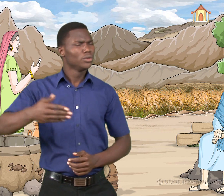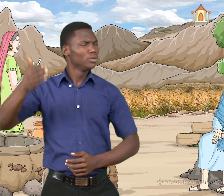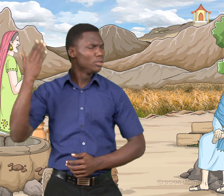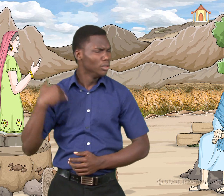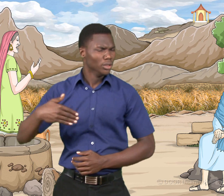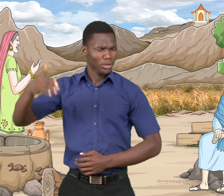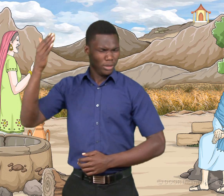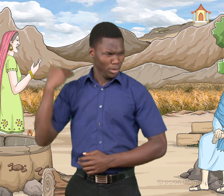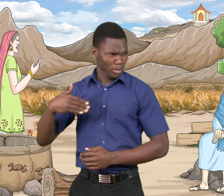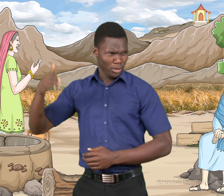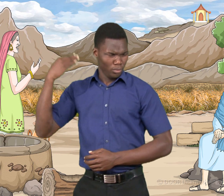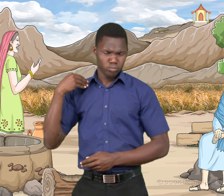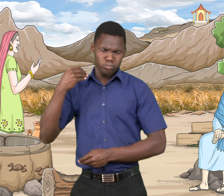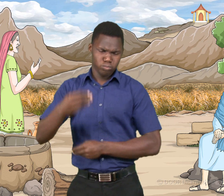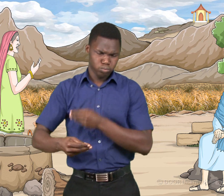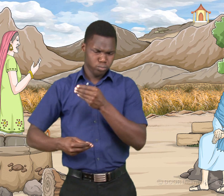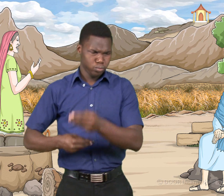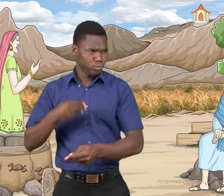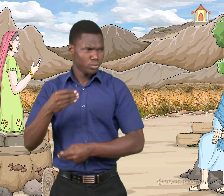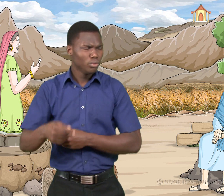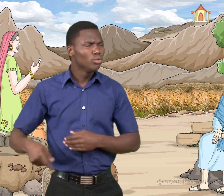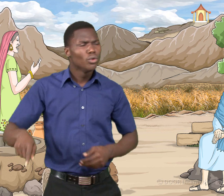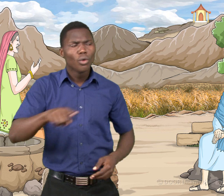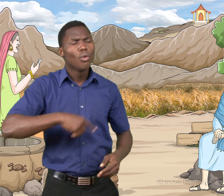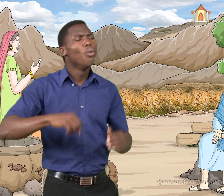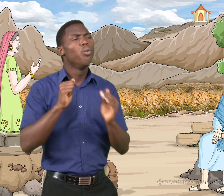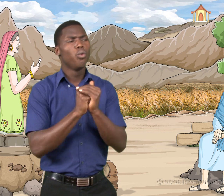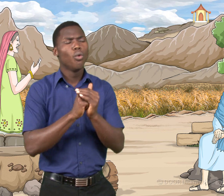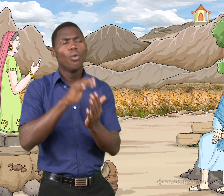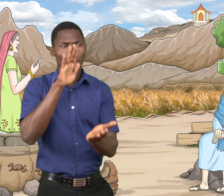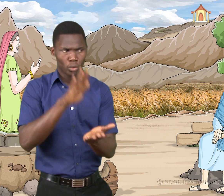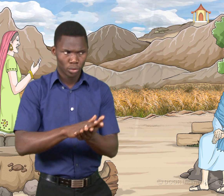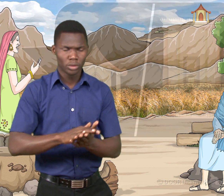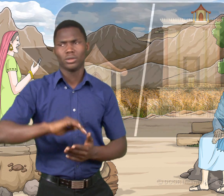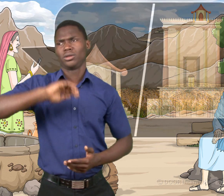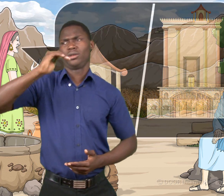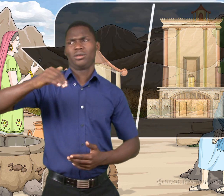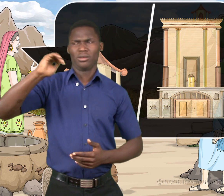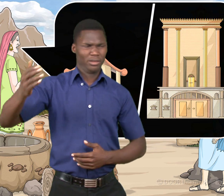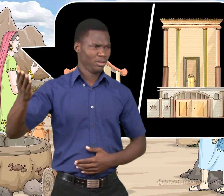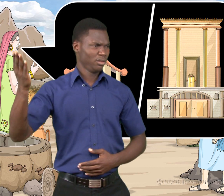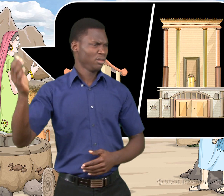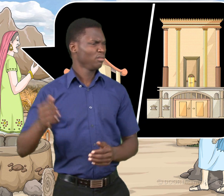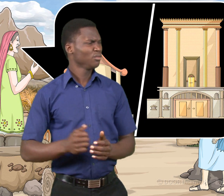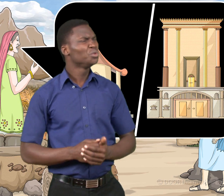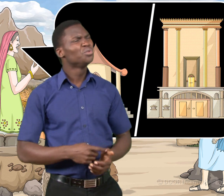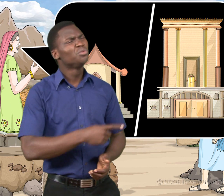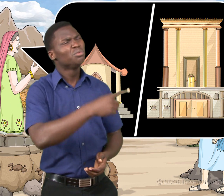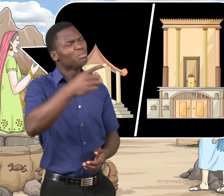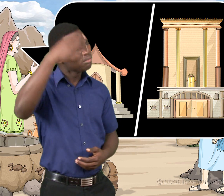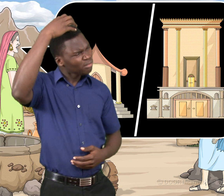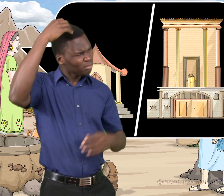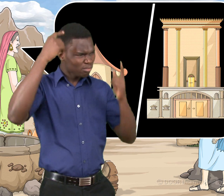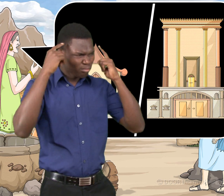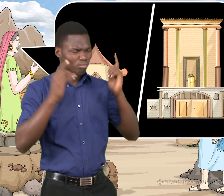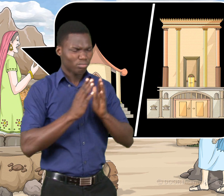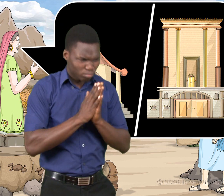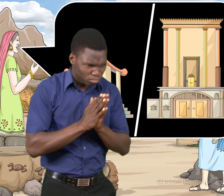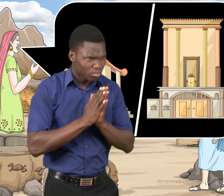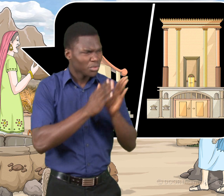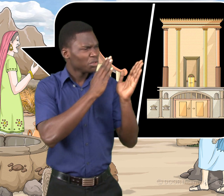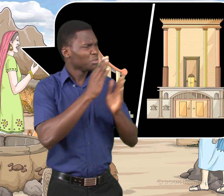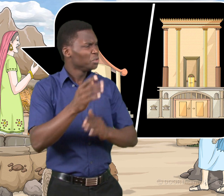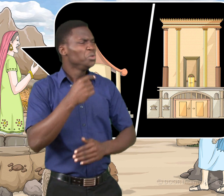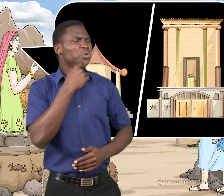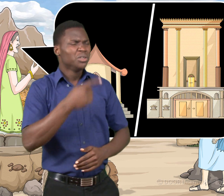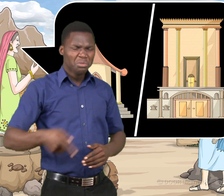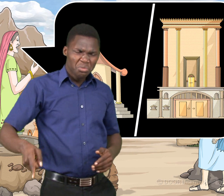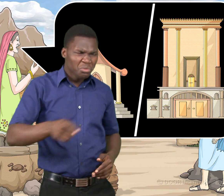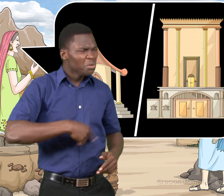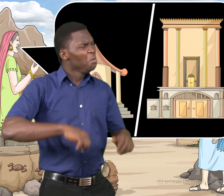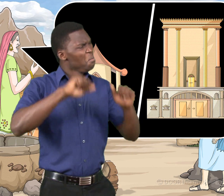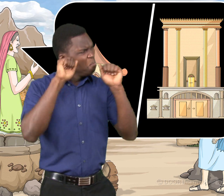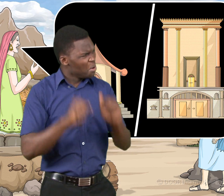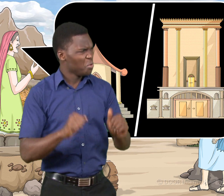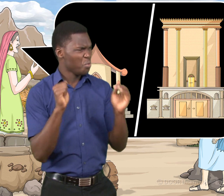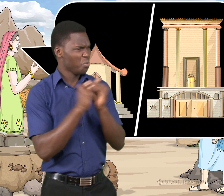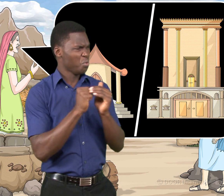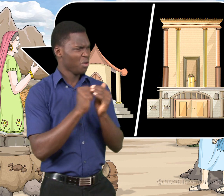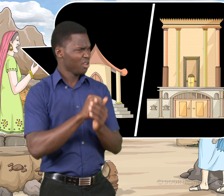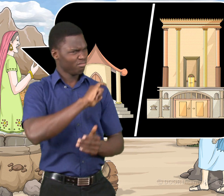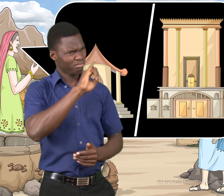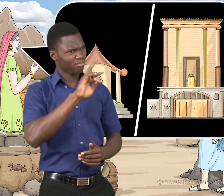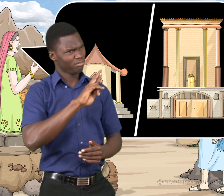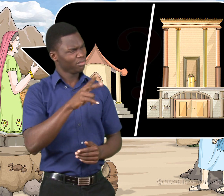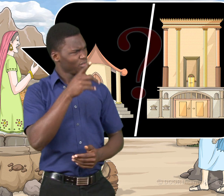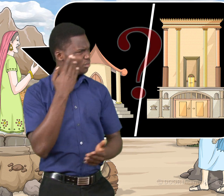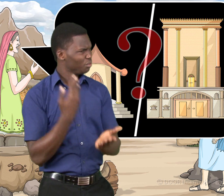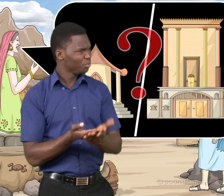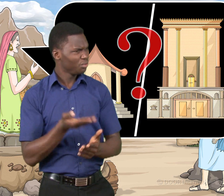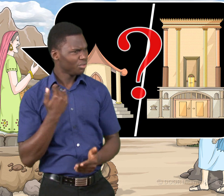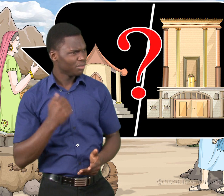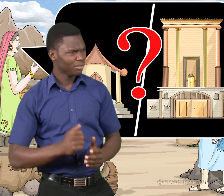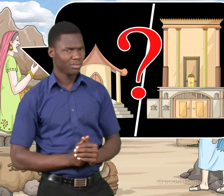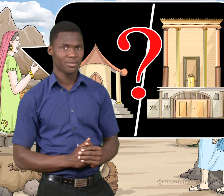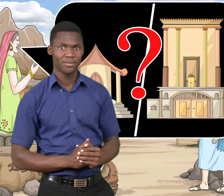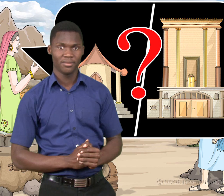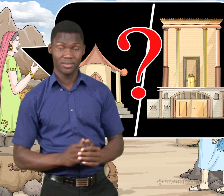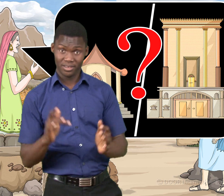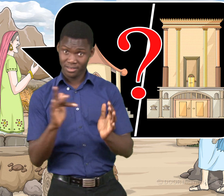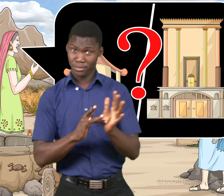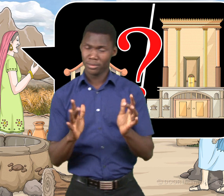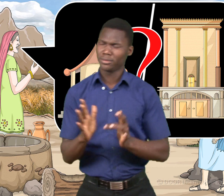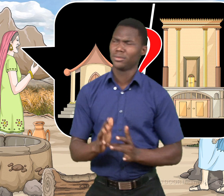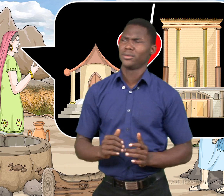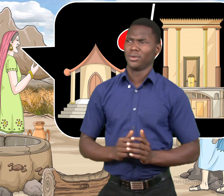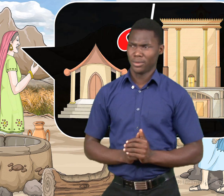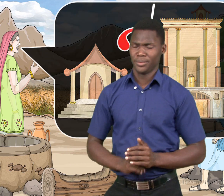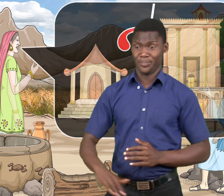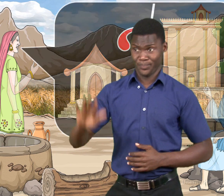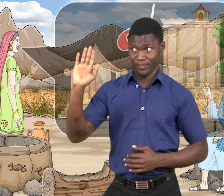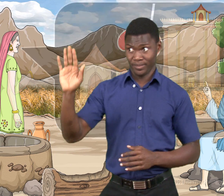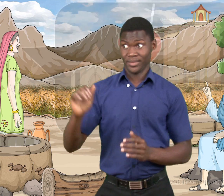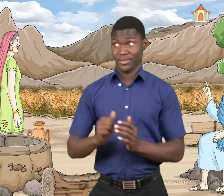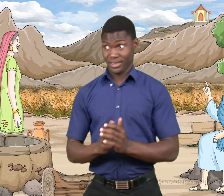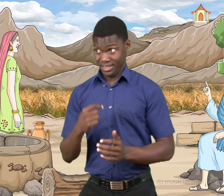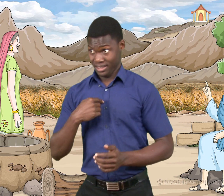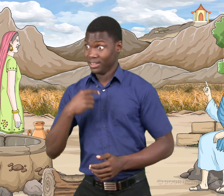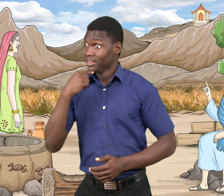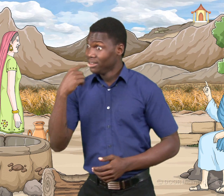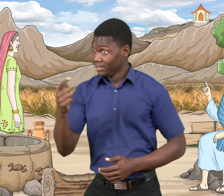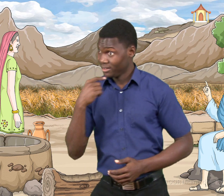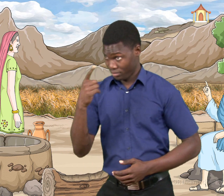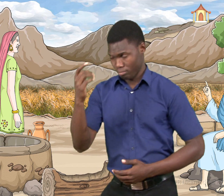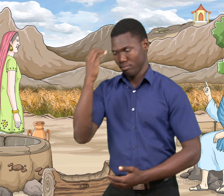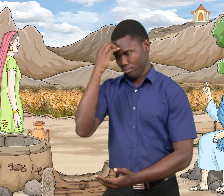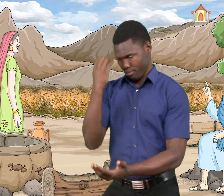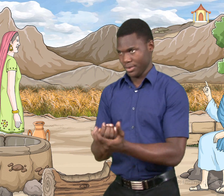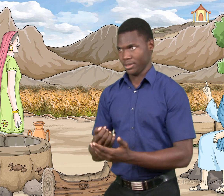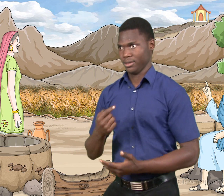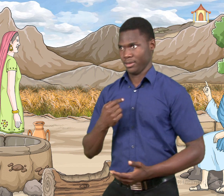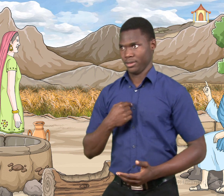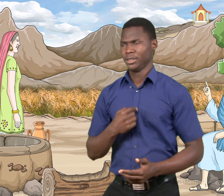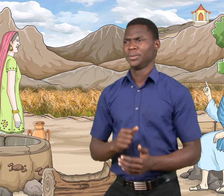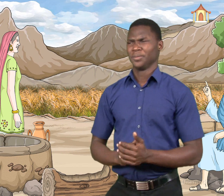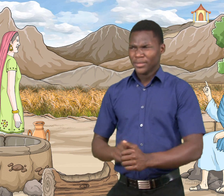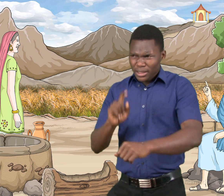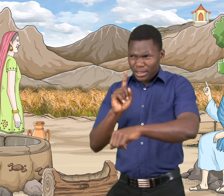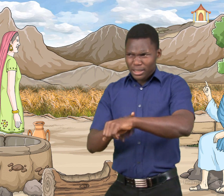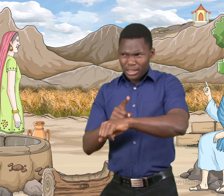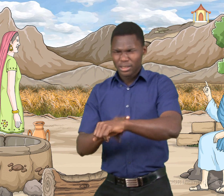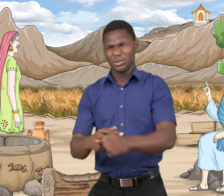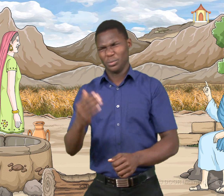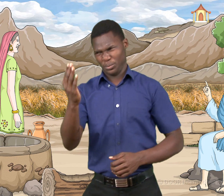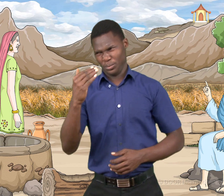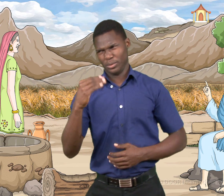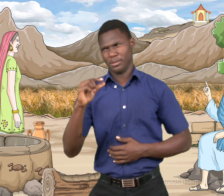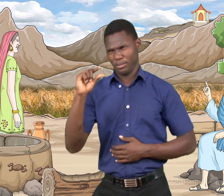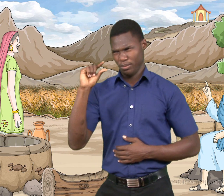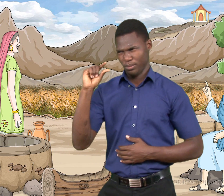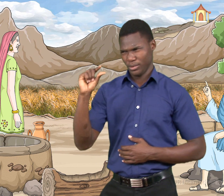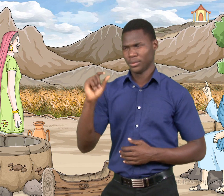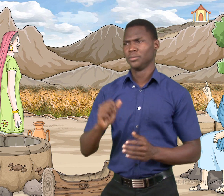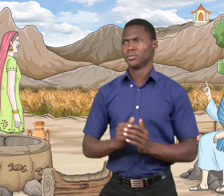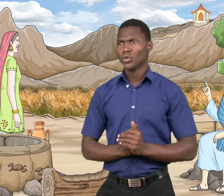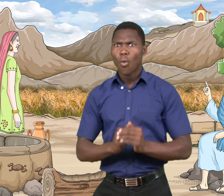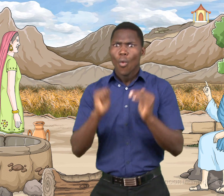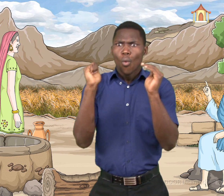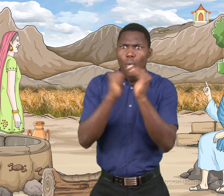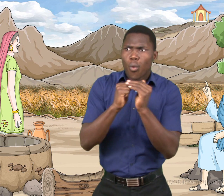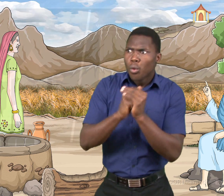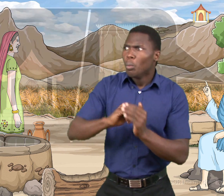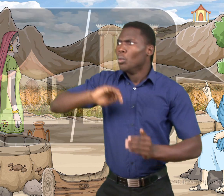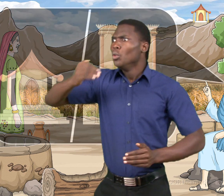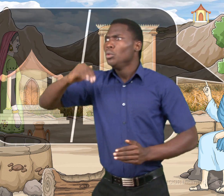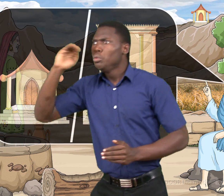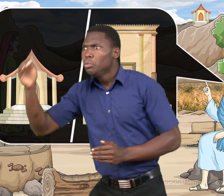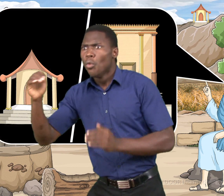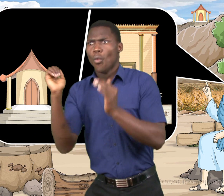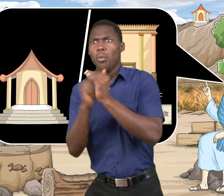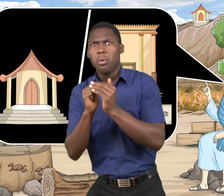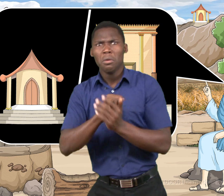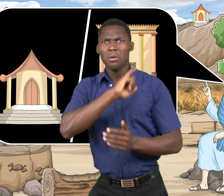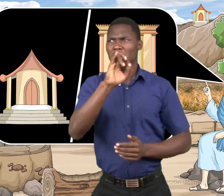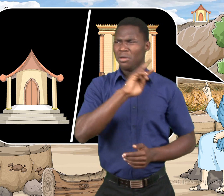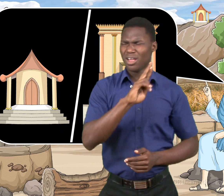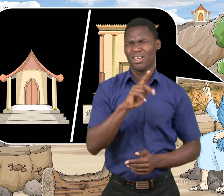“Sir,” the woman said, “I see that You are a prophet. Our fathers worshiped on this mountain, but you Jews say that the place where one must worship is in Jerusalem.”